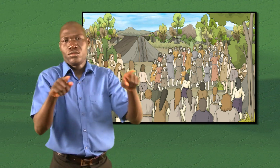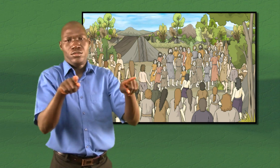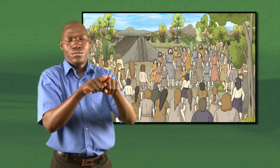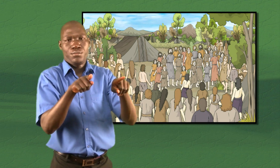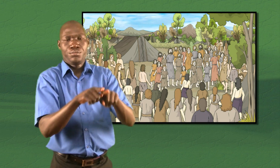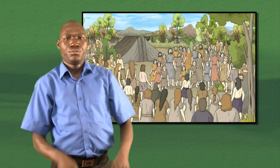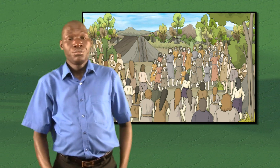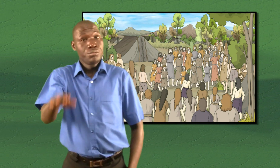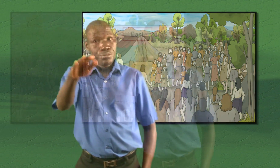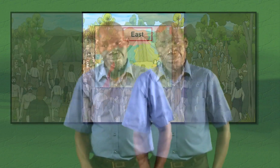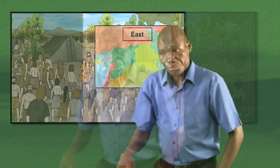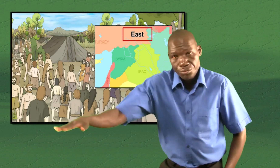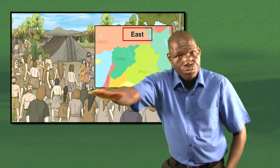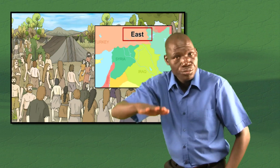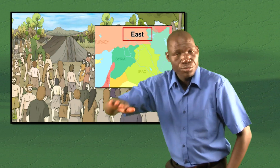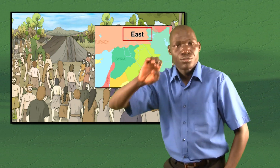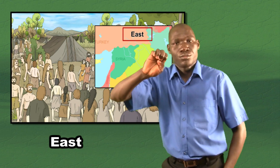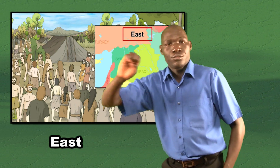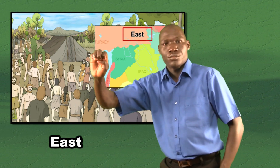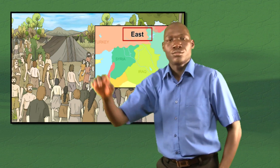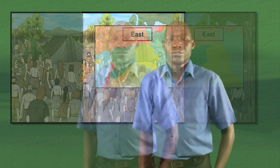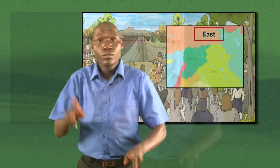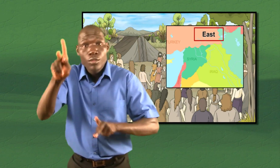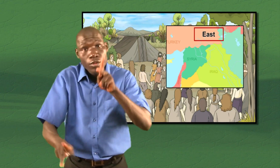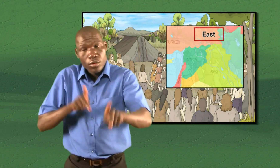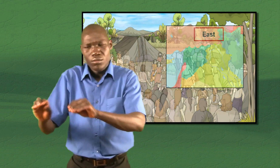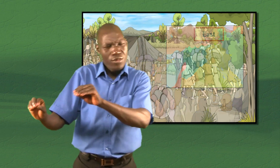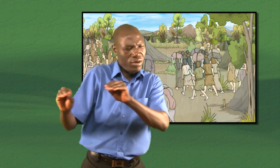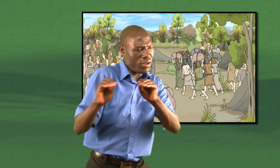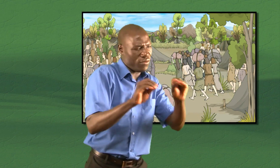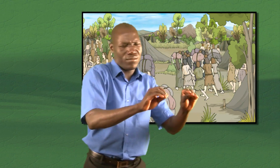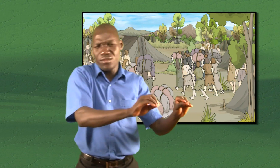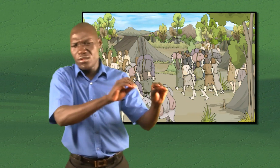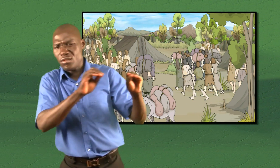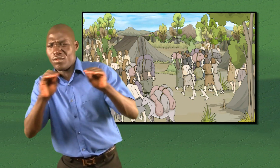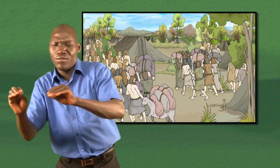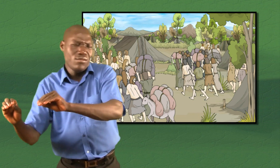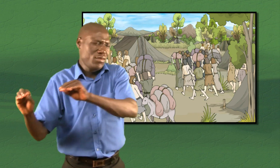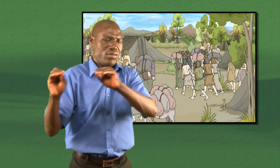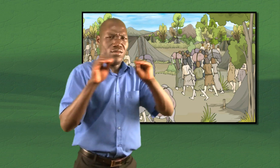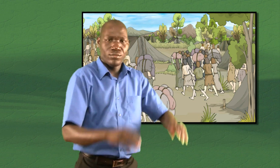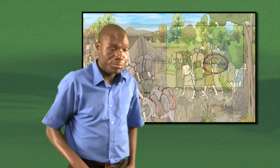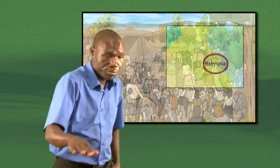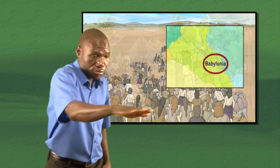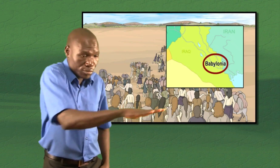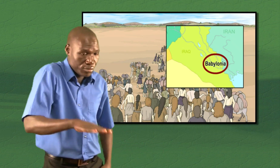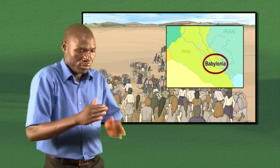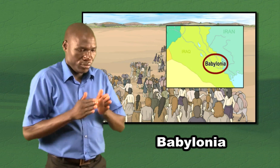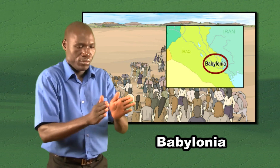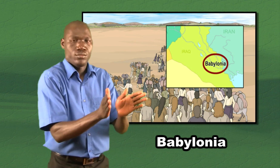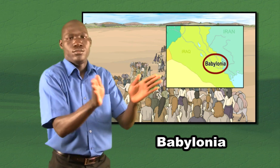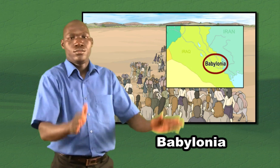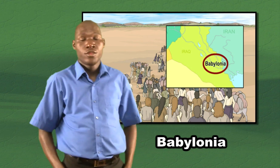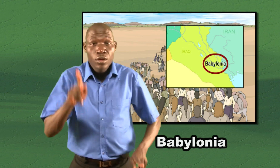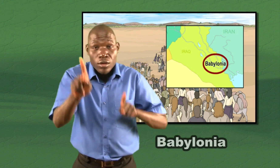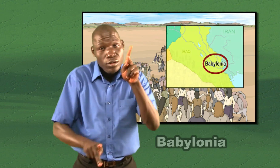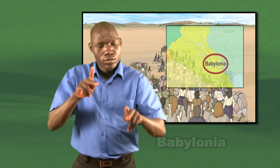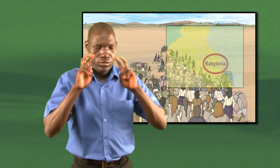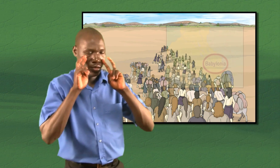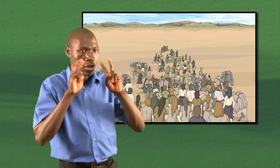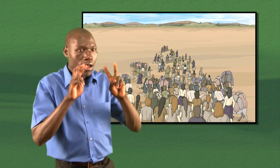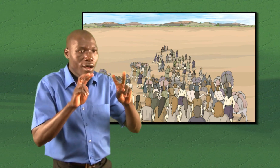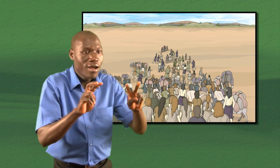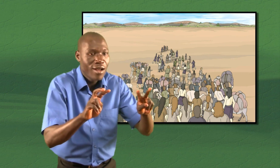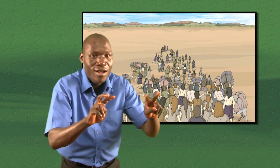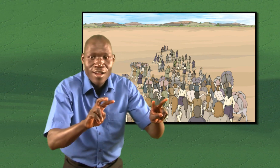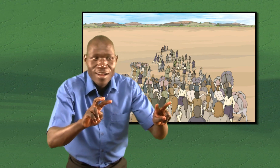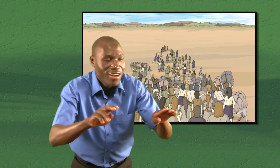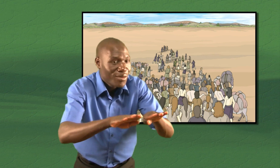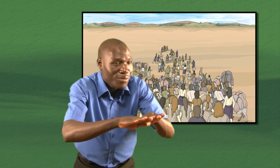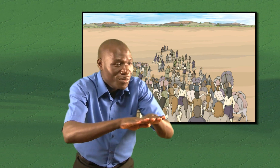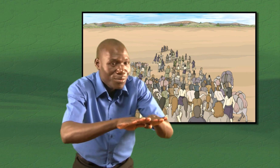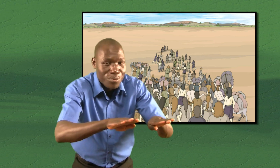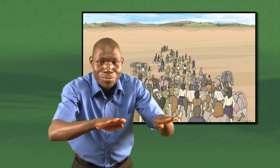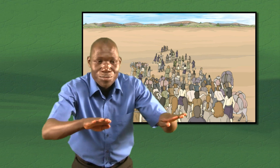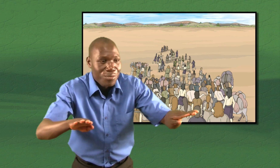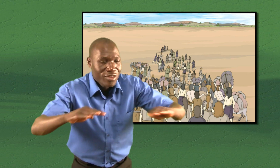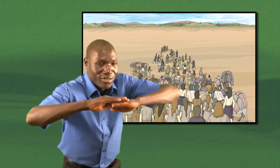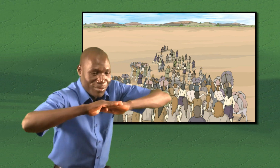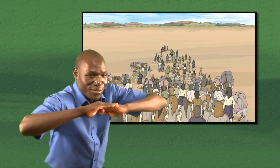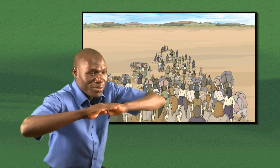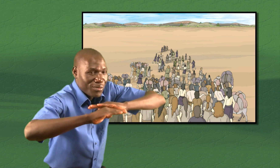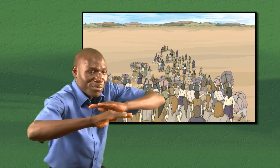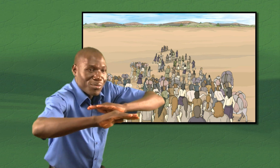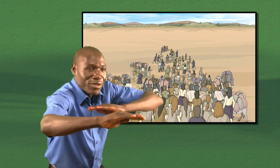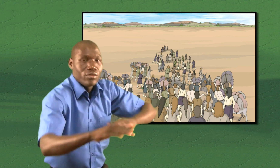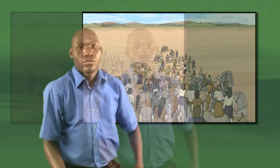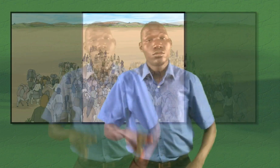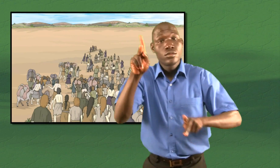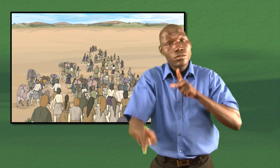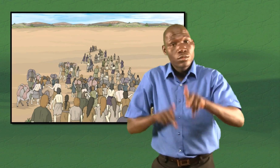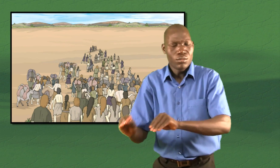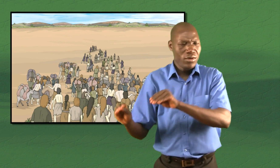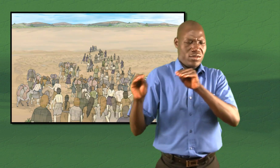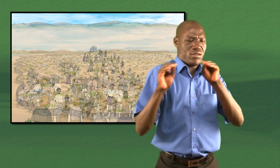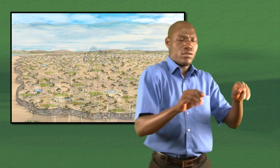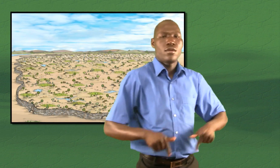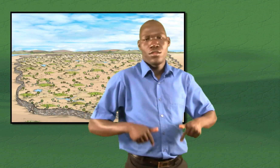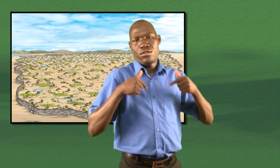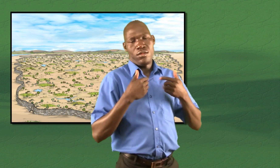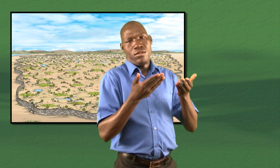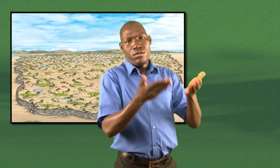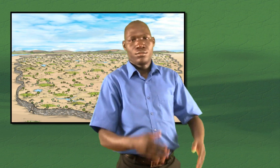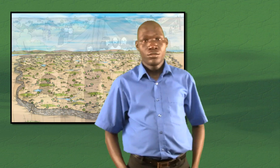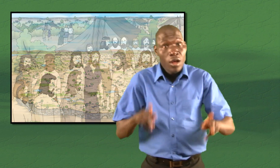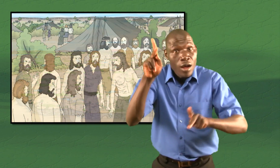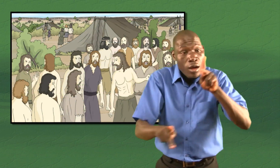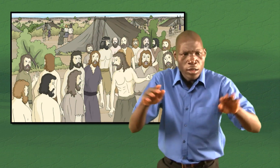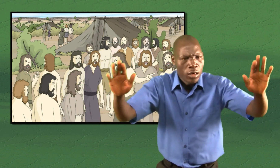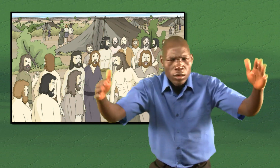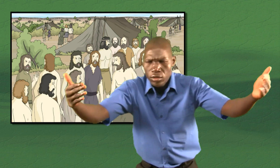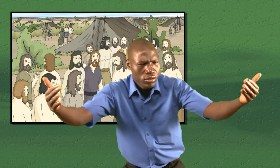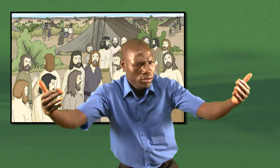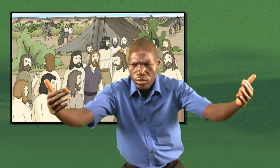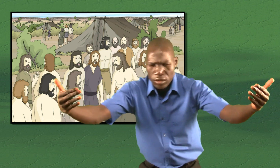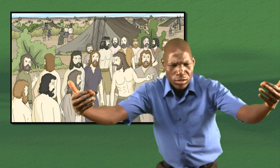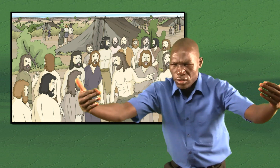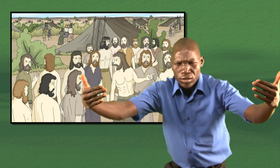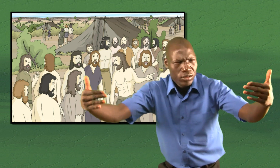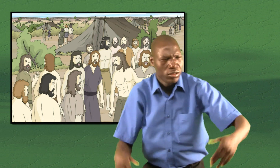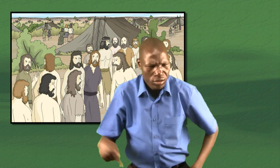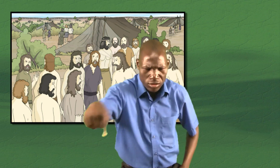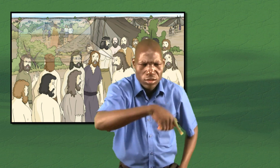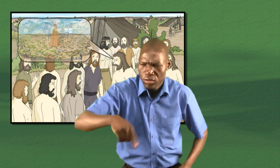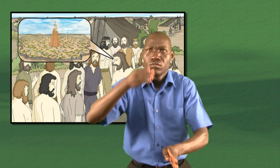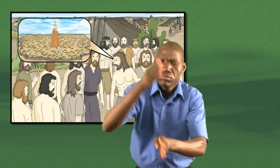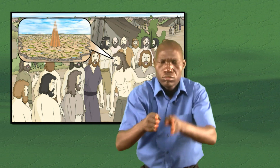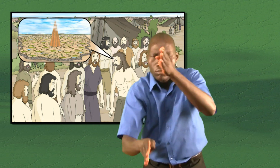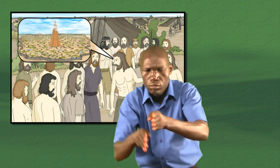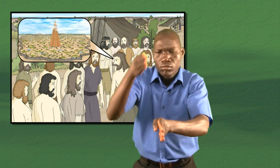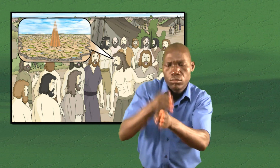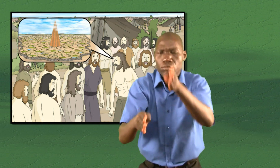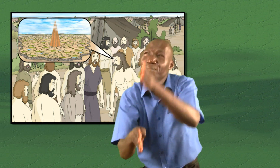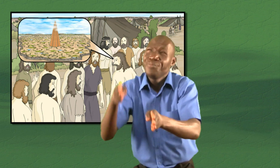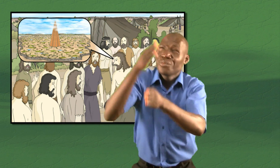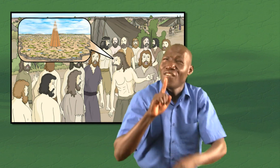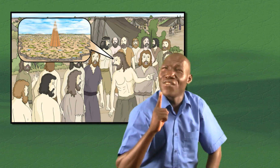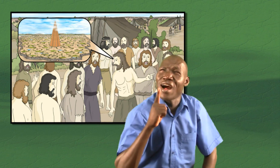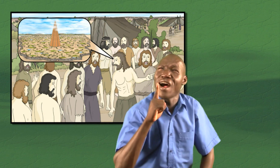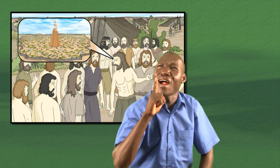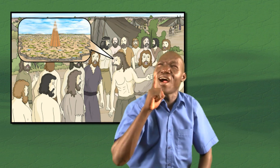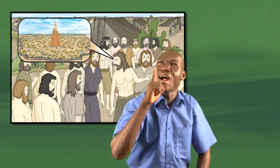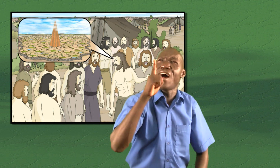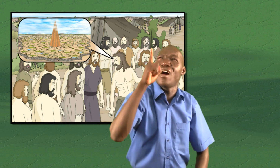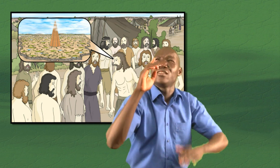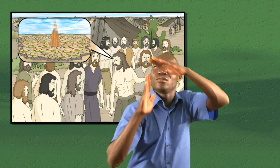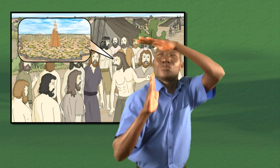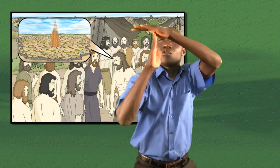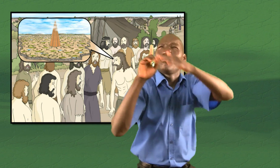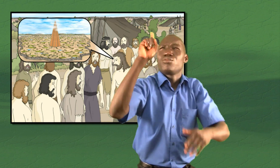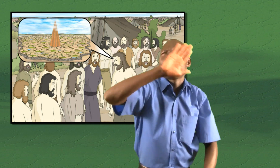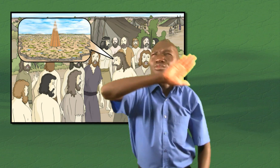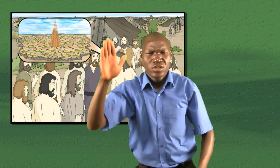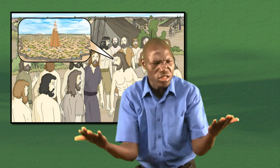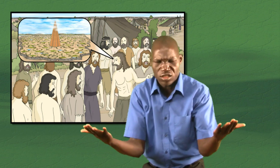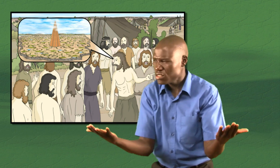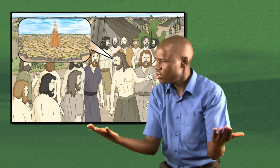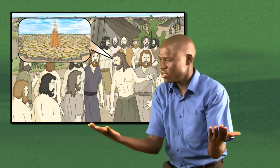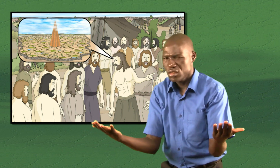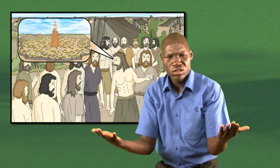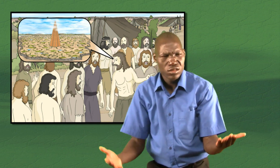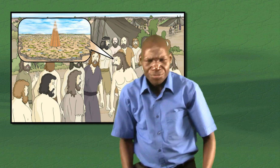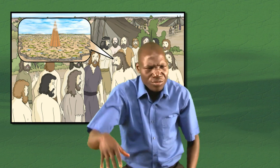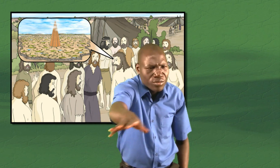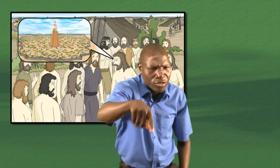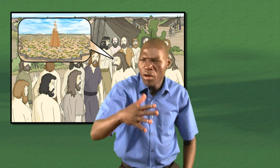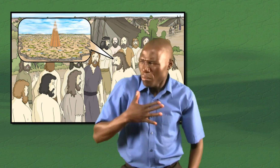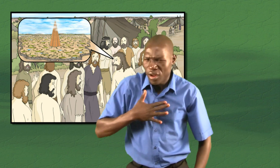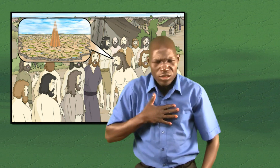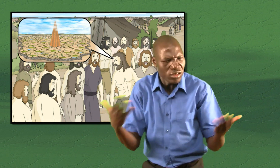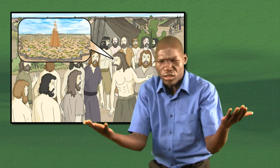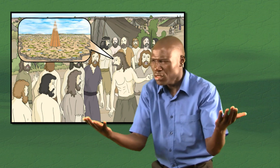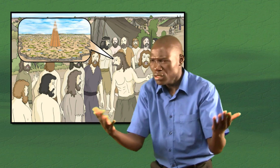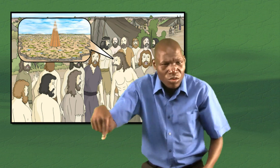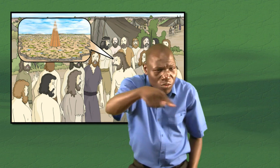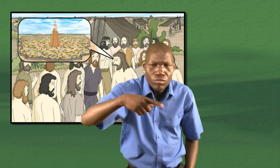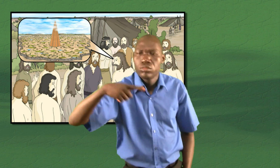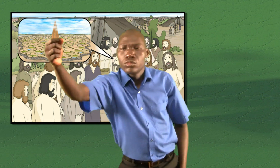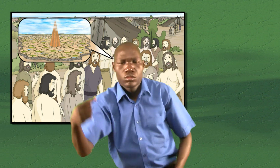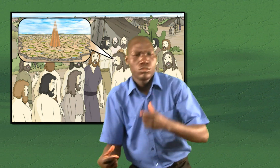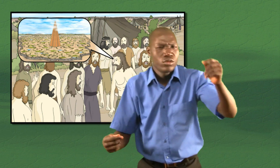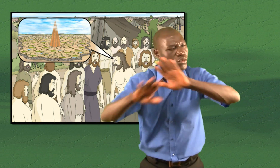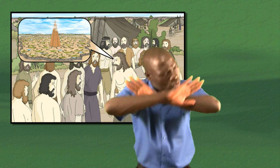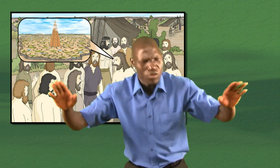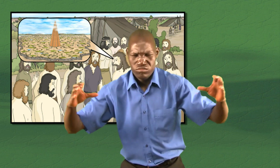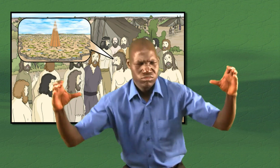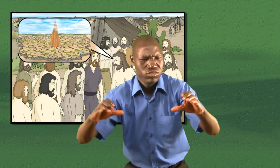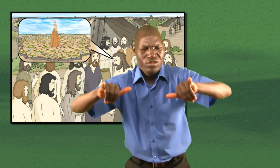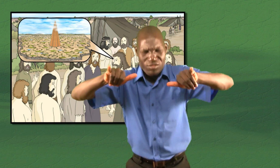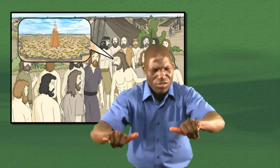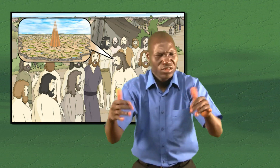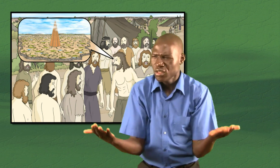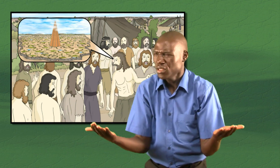And as people journeyed eastward, they found a plain in the land of Shinar and settled there.